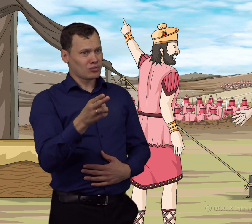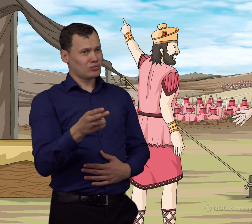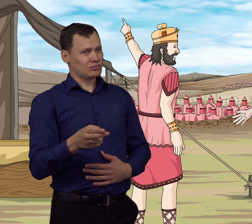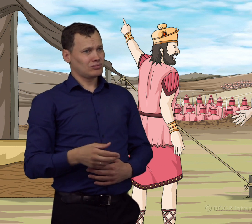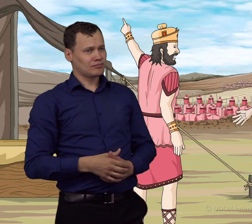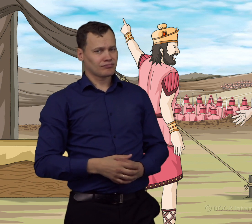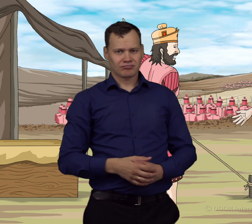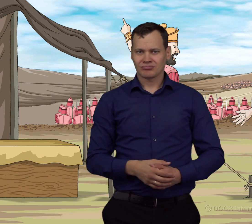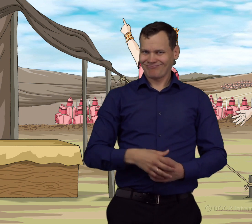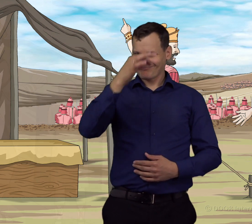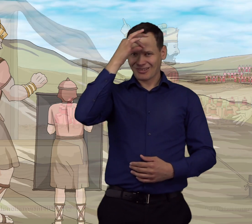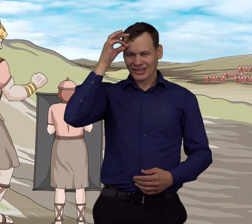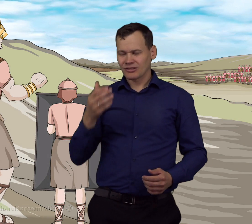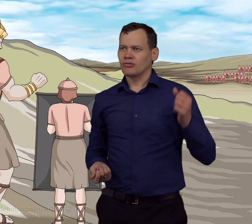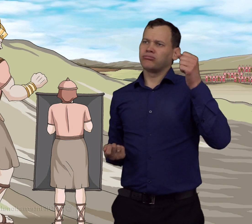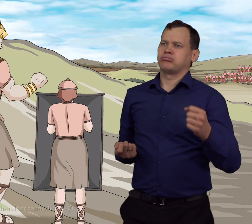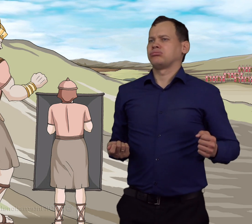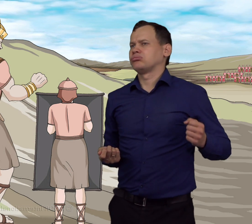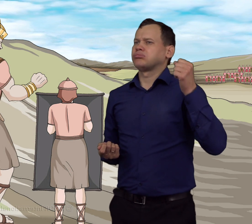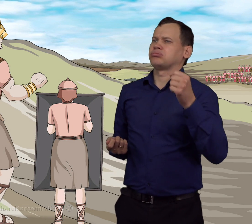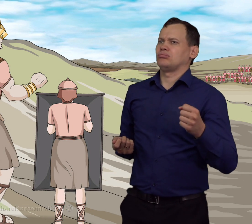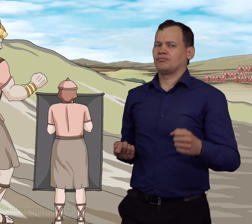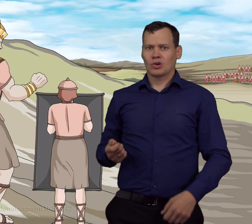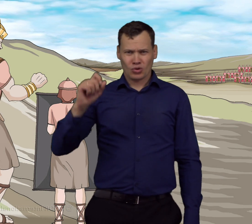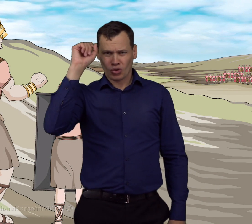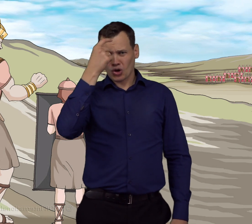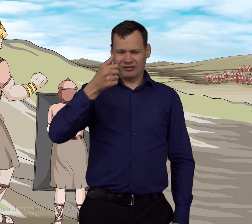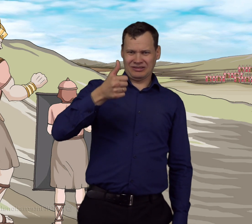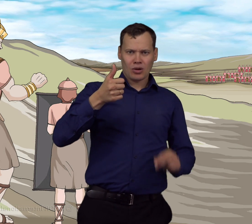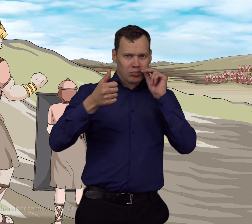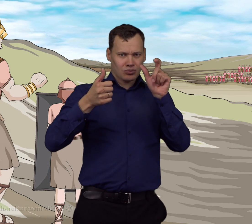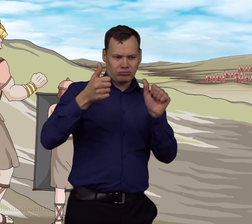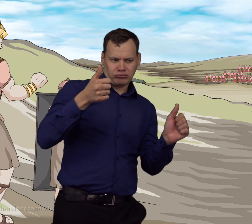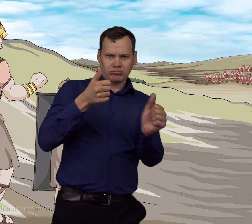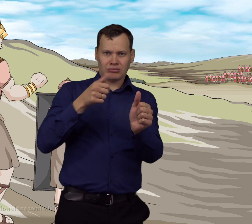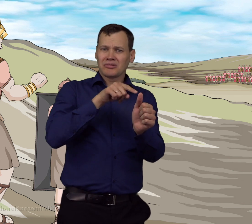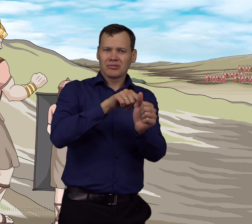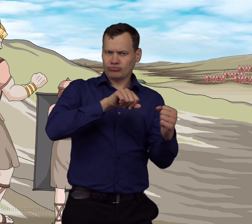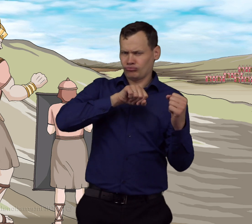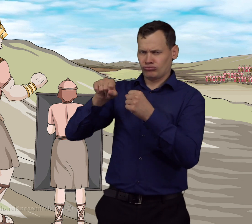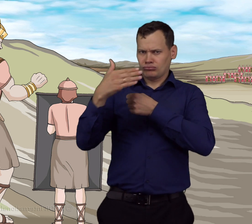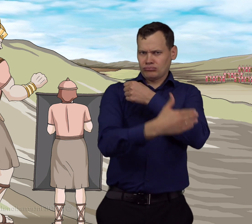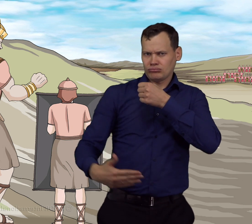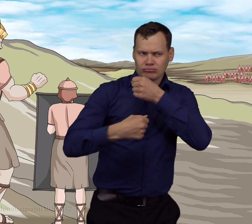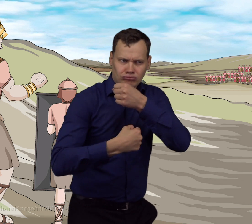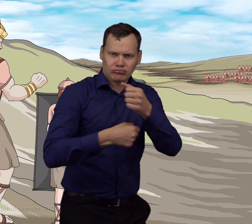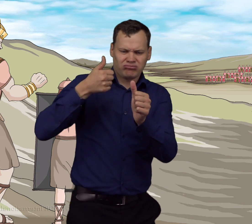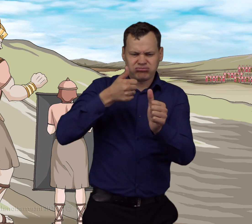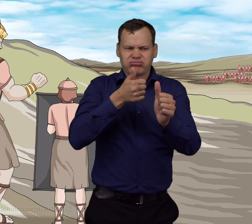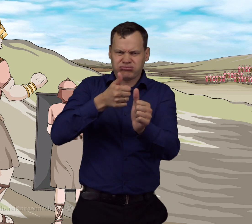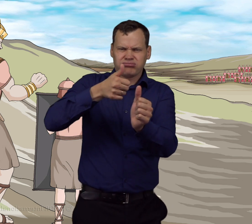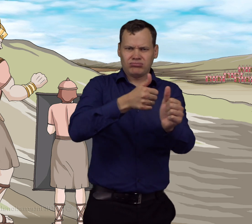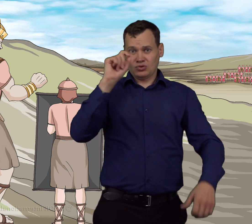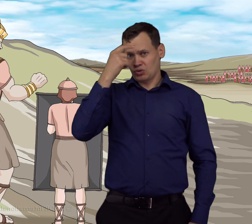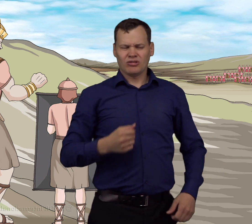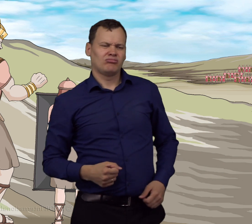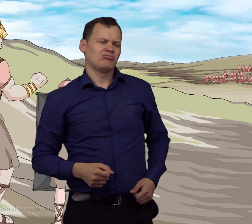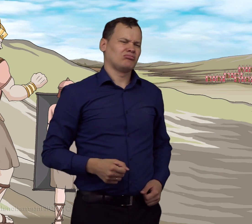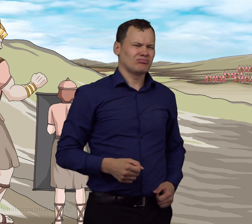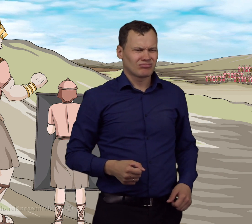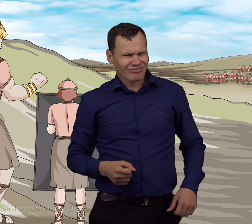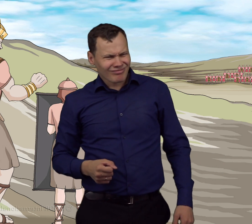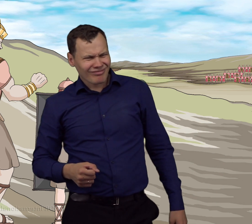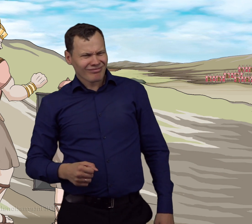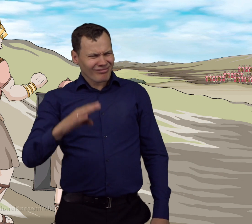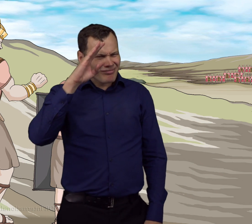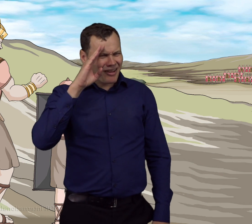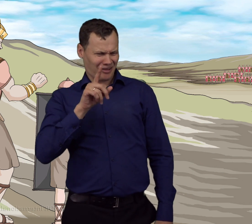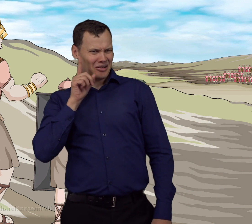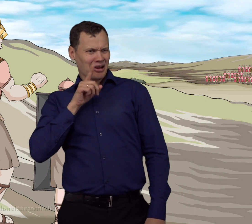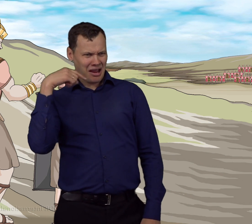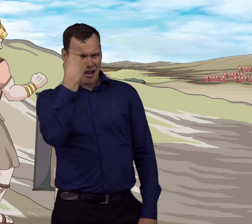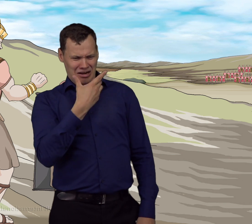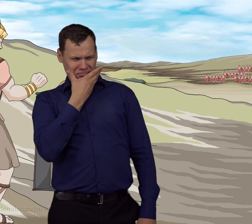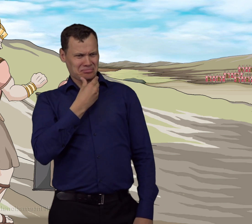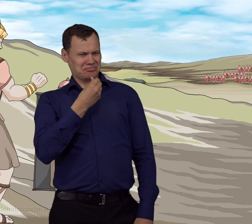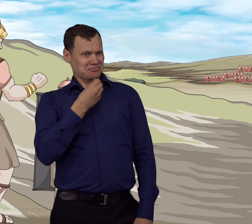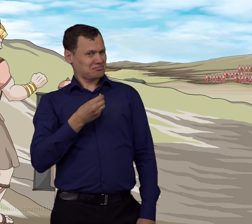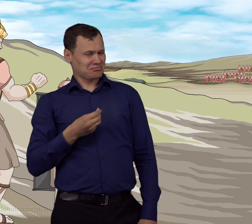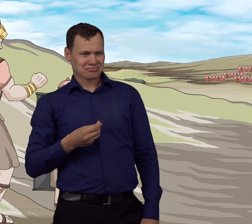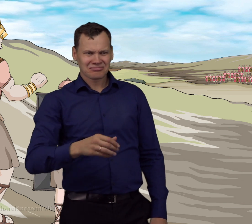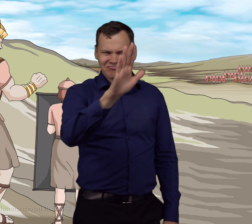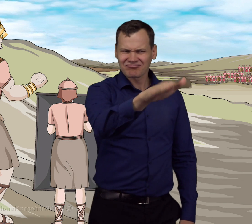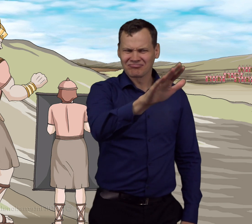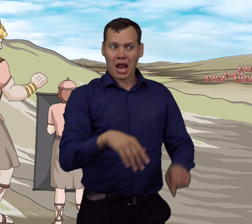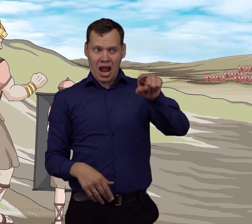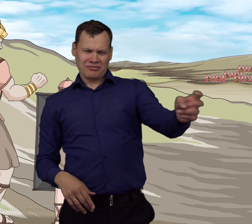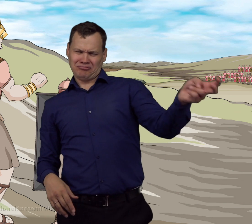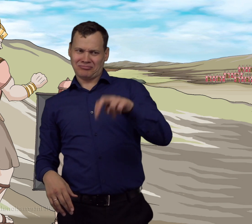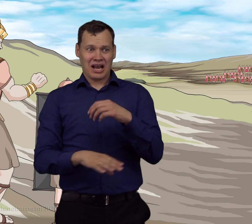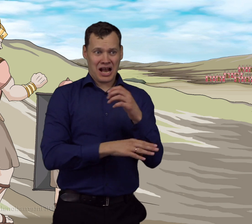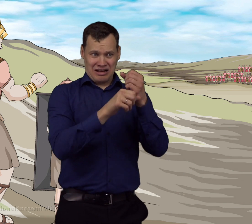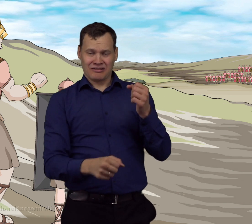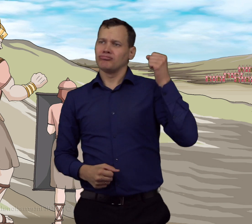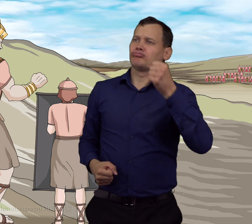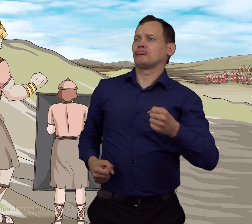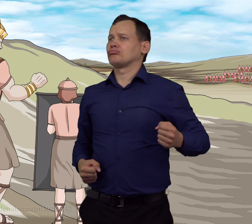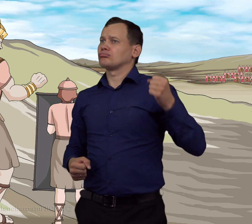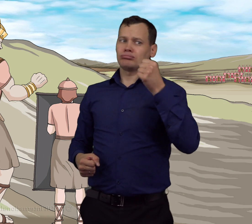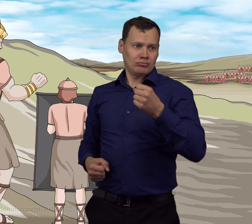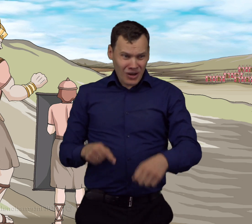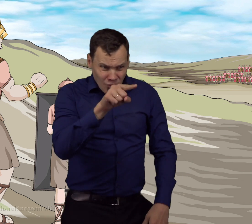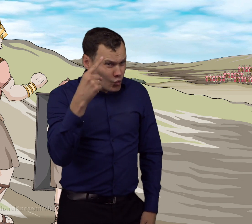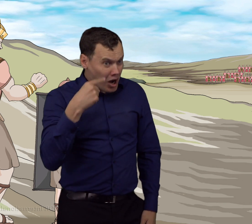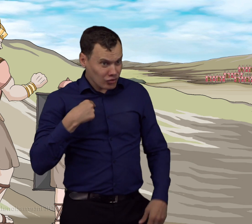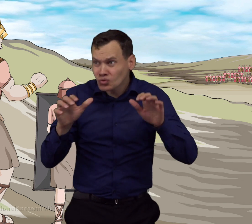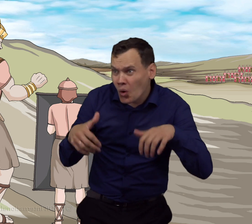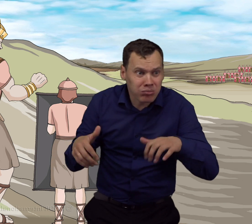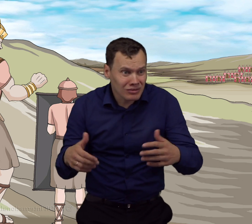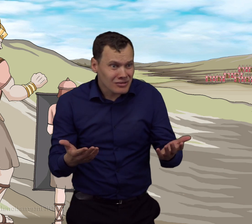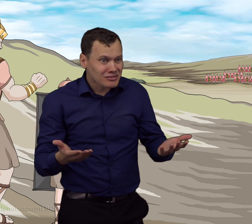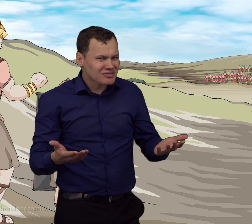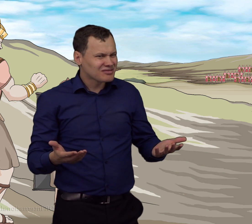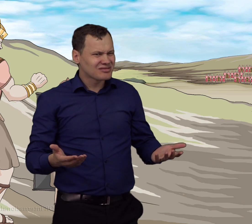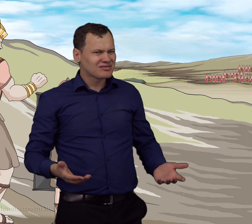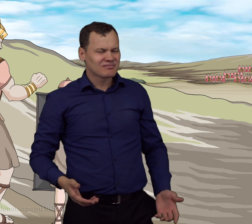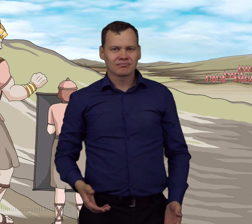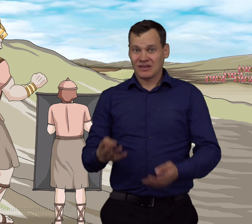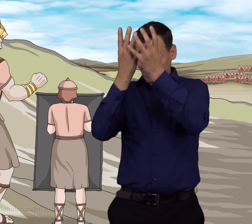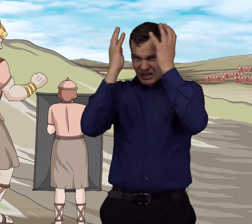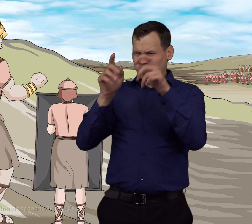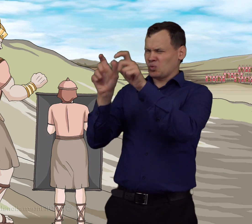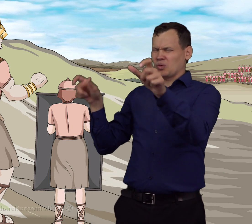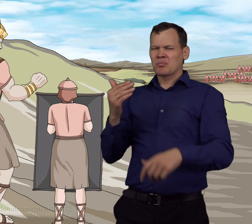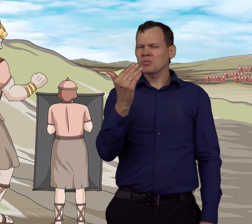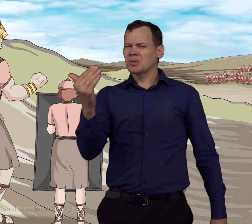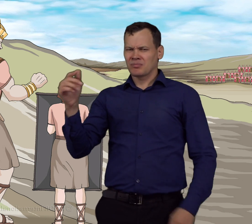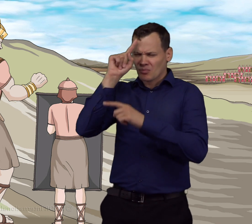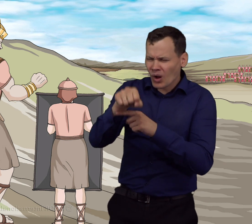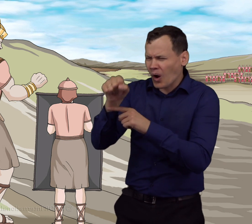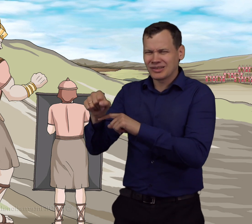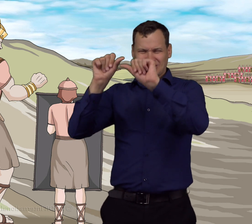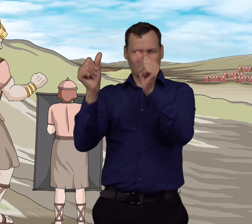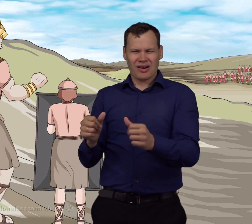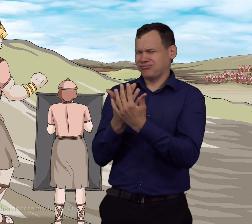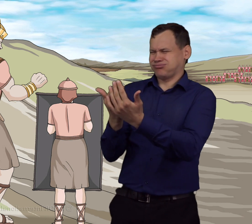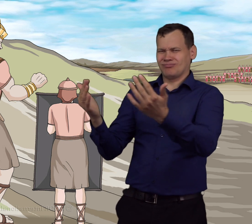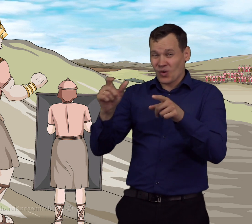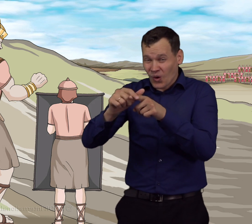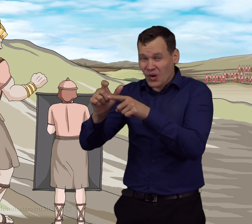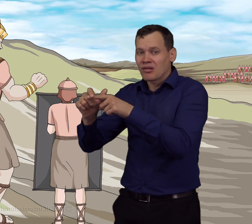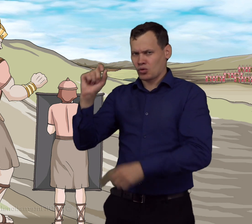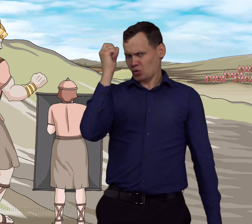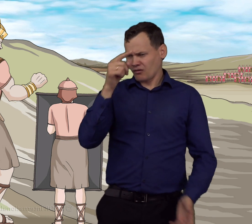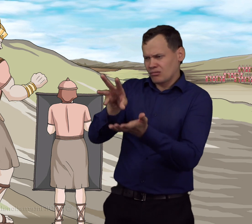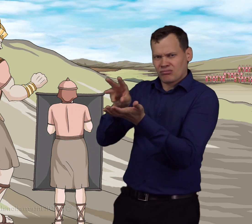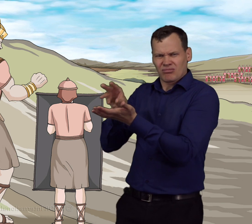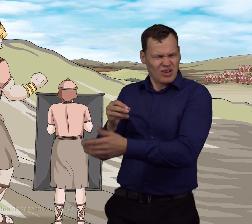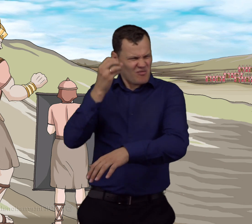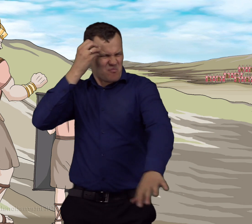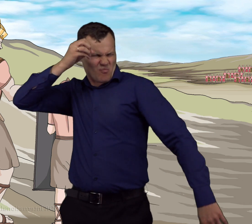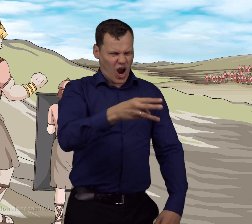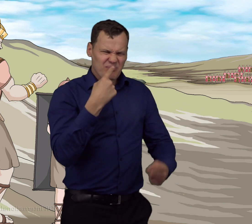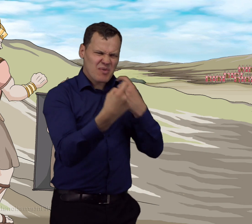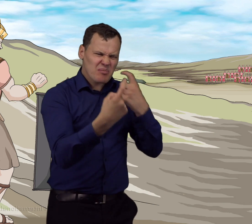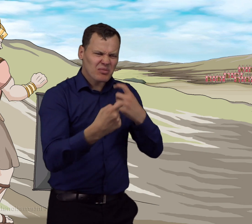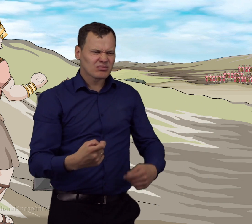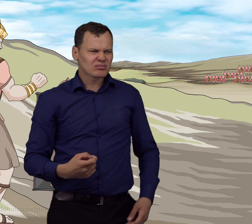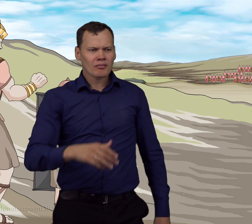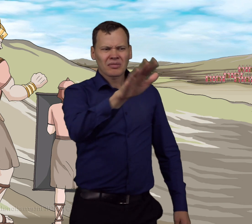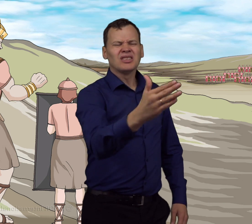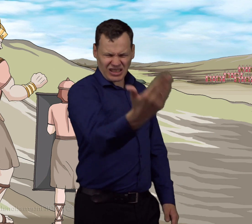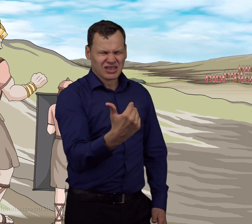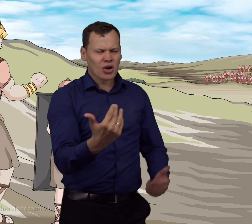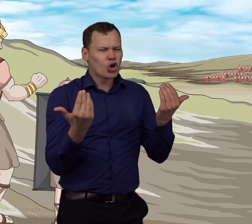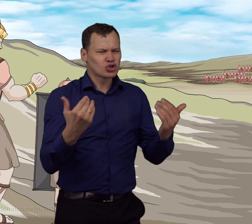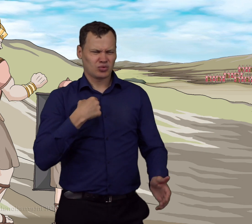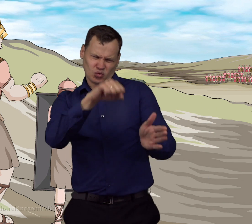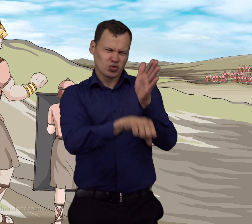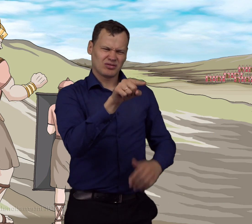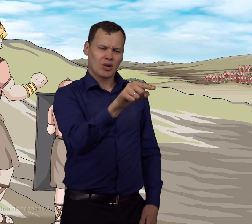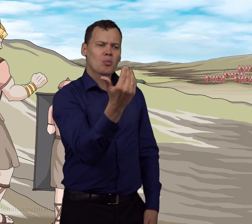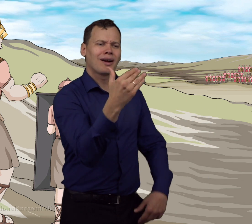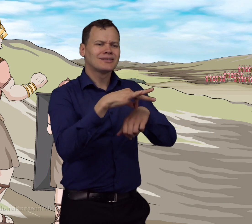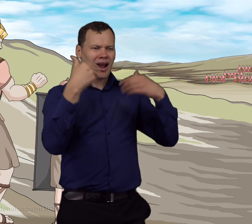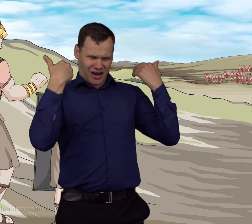Now the Philistine came closer and closer to David, with his shield-bearer before him. When the Philistine looked and saw David, he despised him because he was just a boy, ruddy and handsome. “Am I a dog,” he said to David, “that you come at me with sticks?” And the Philistine cursed David by his gods.